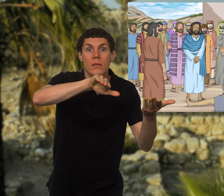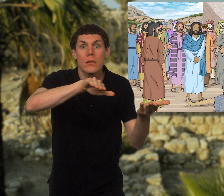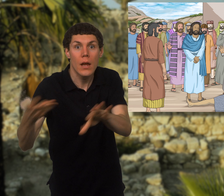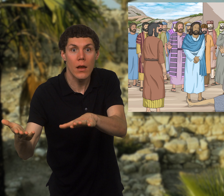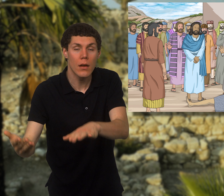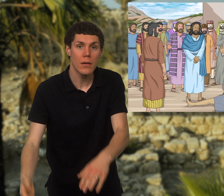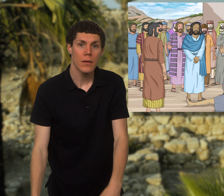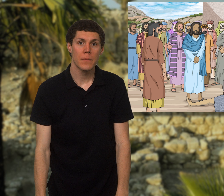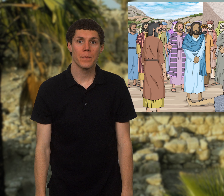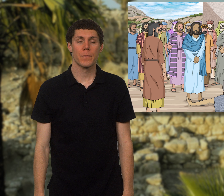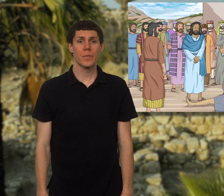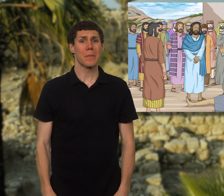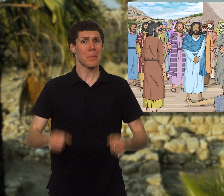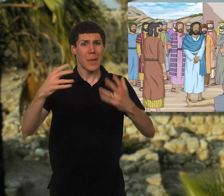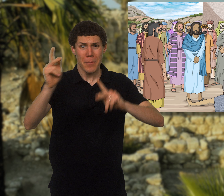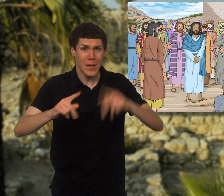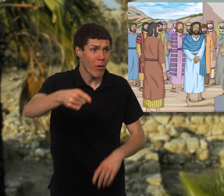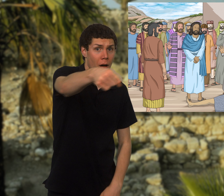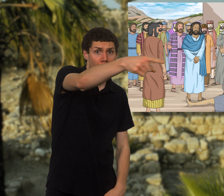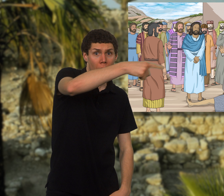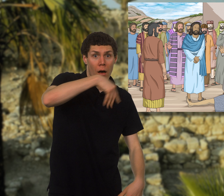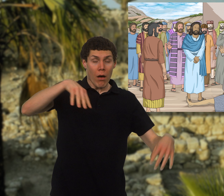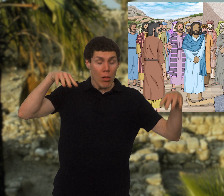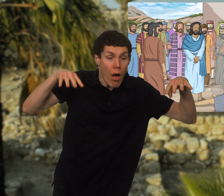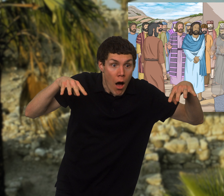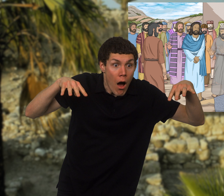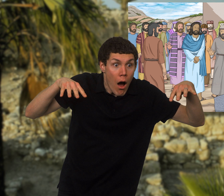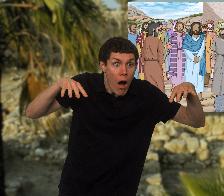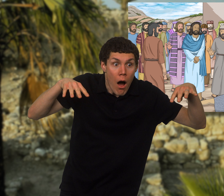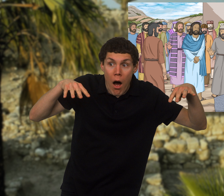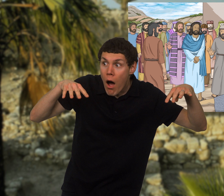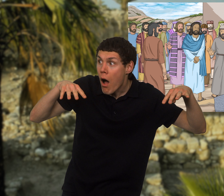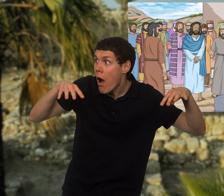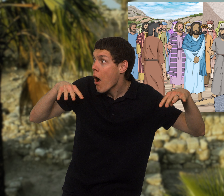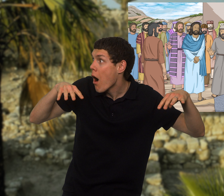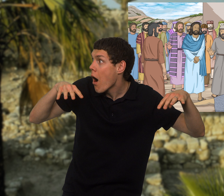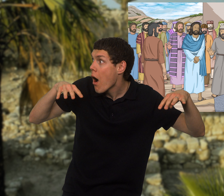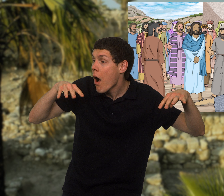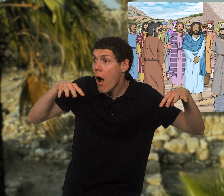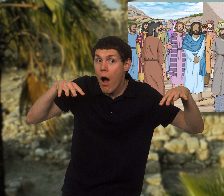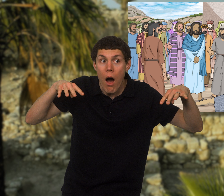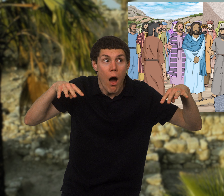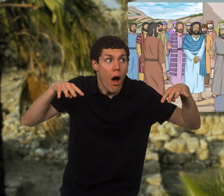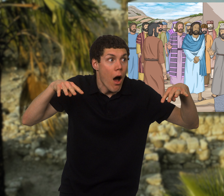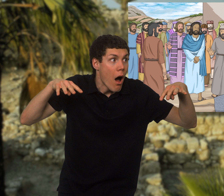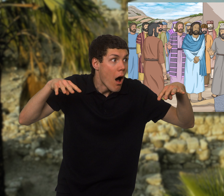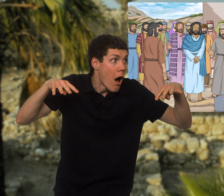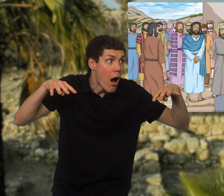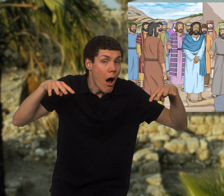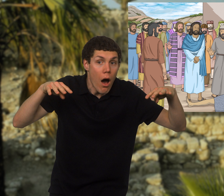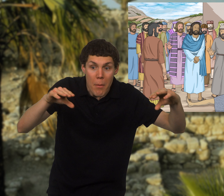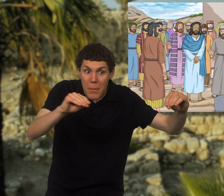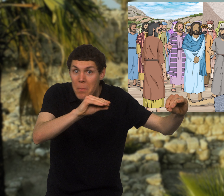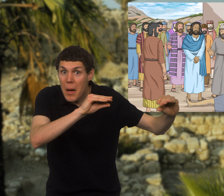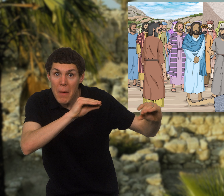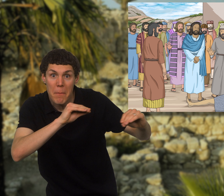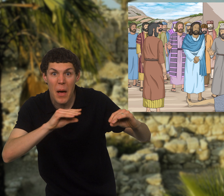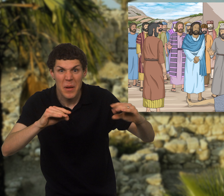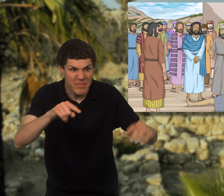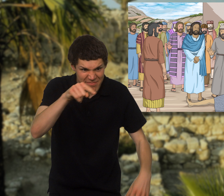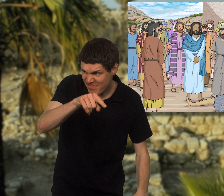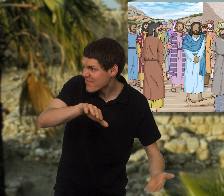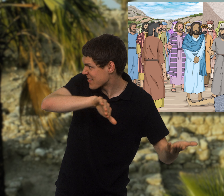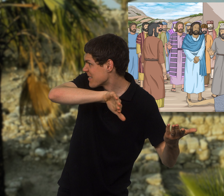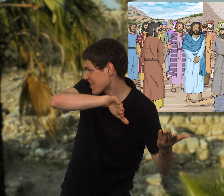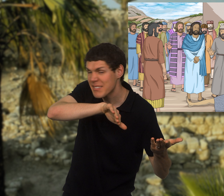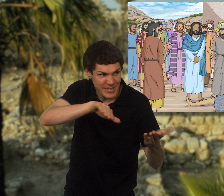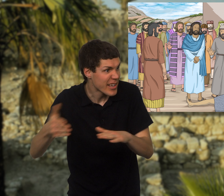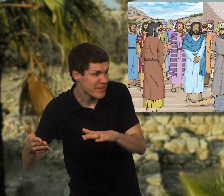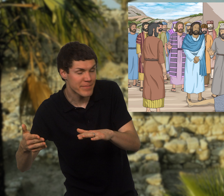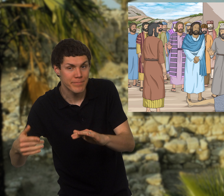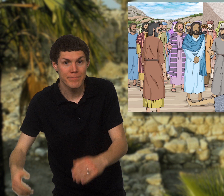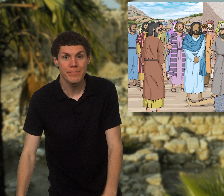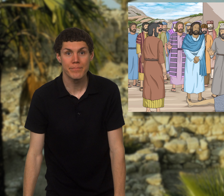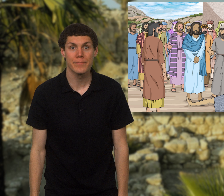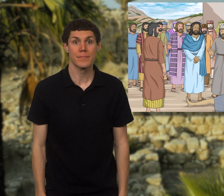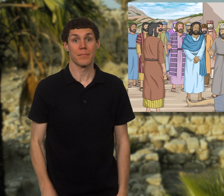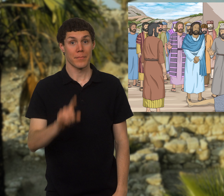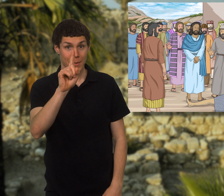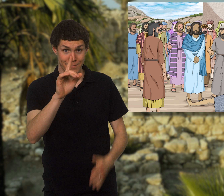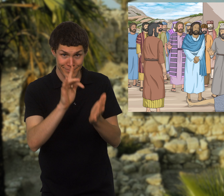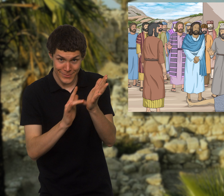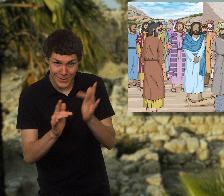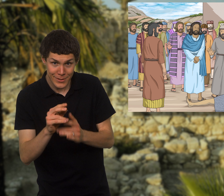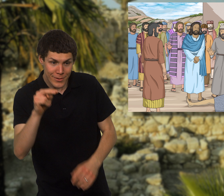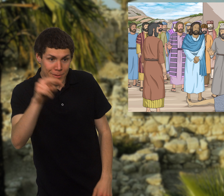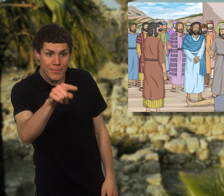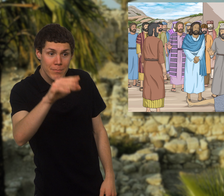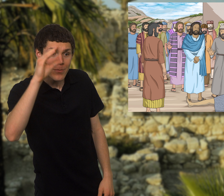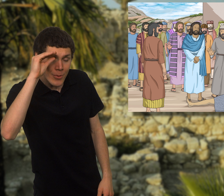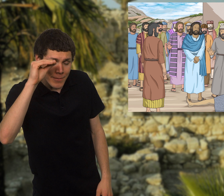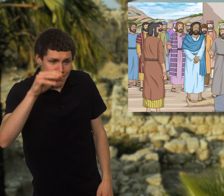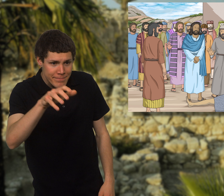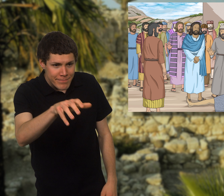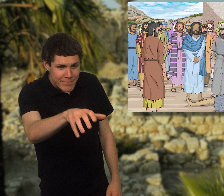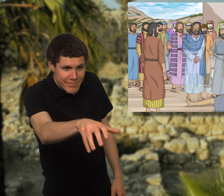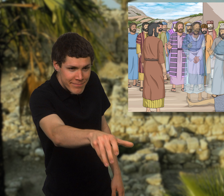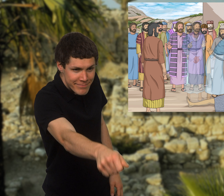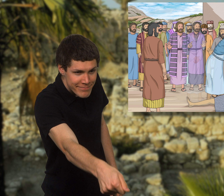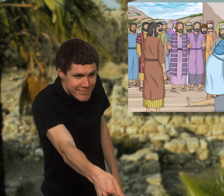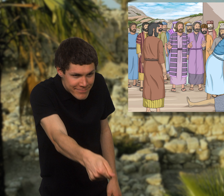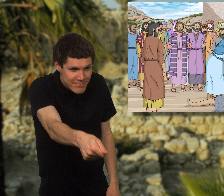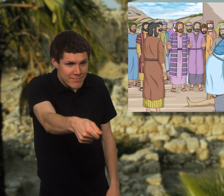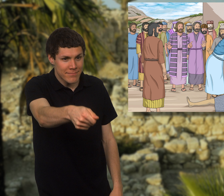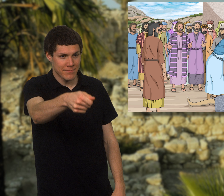The boy became like a corpse, so that many said, “He is dead.”